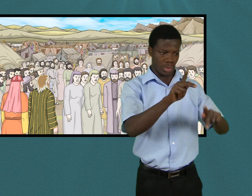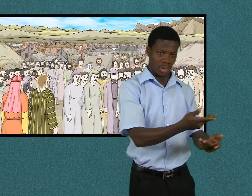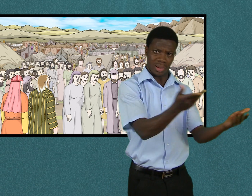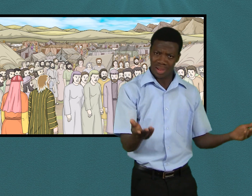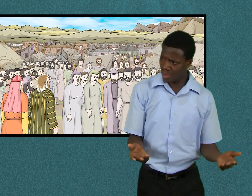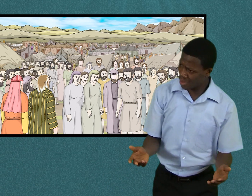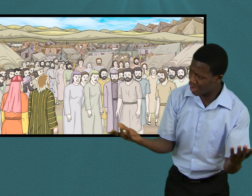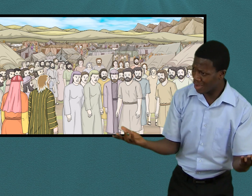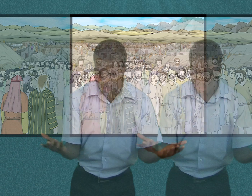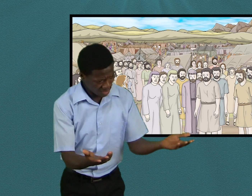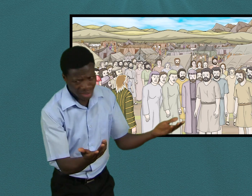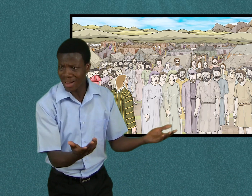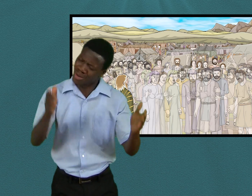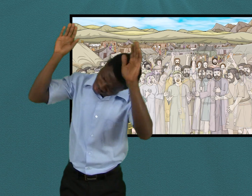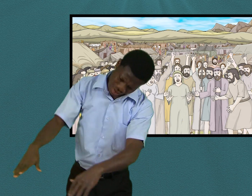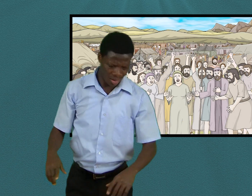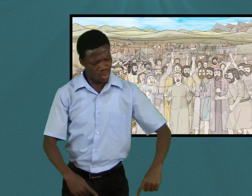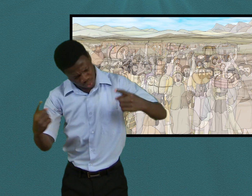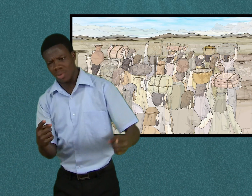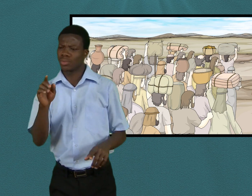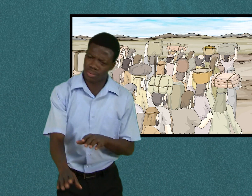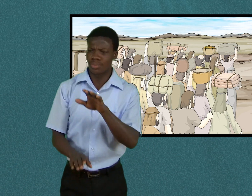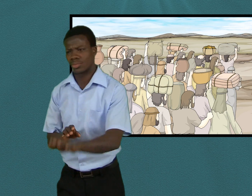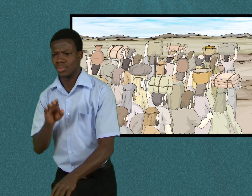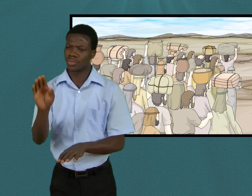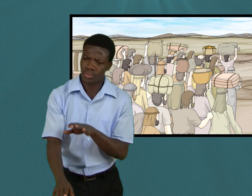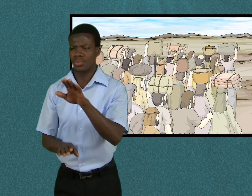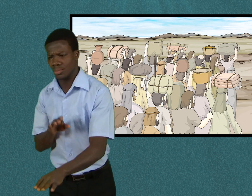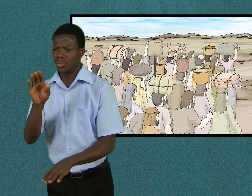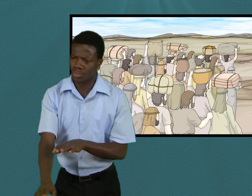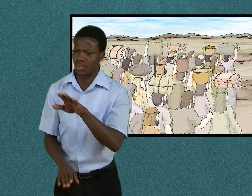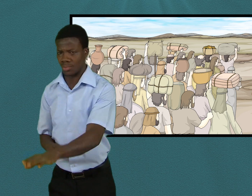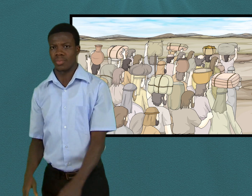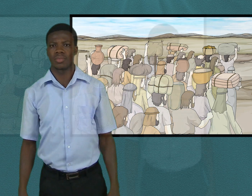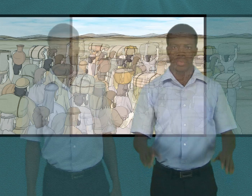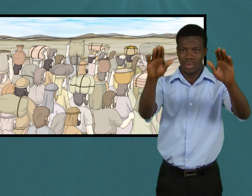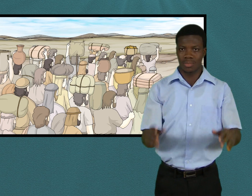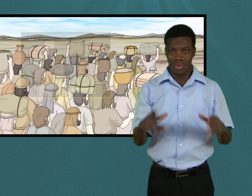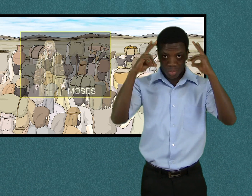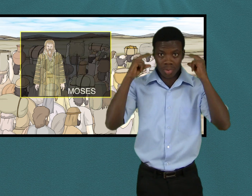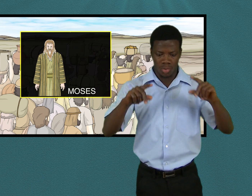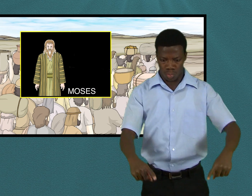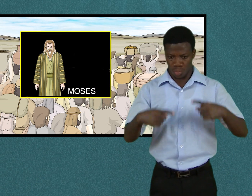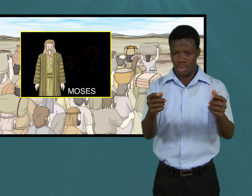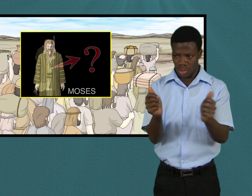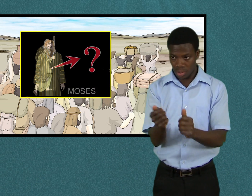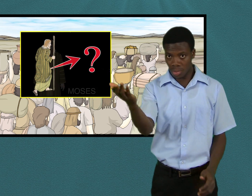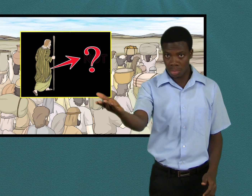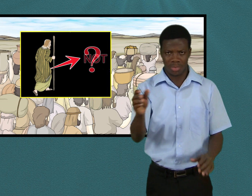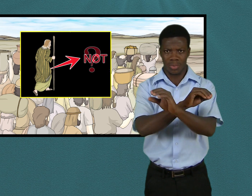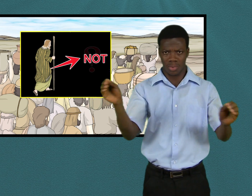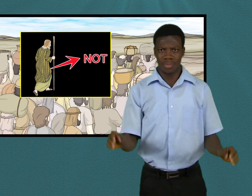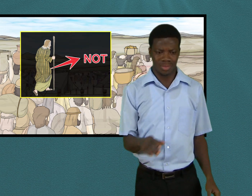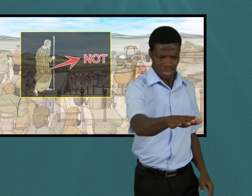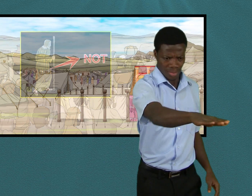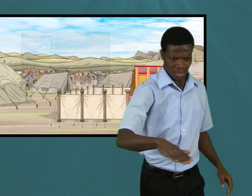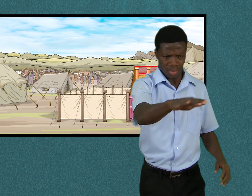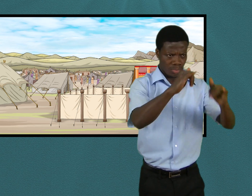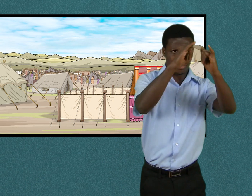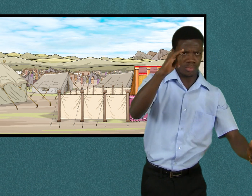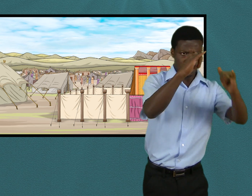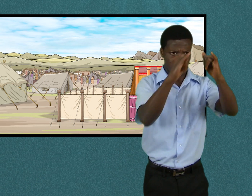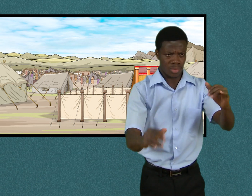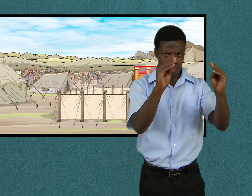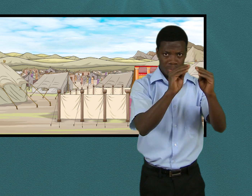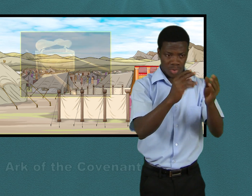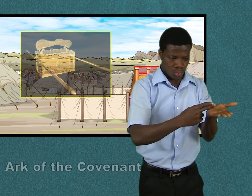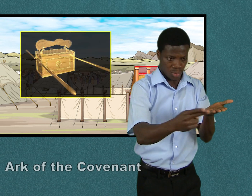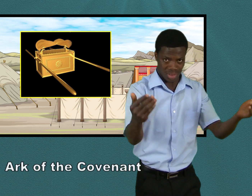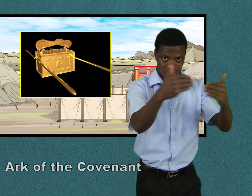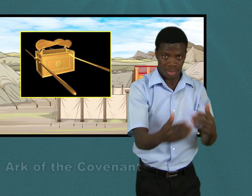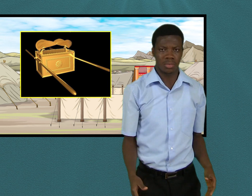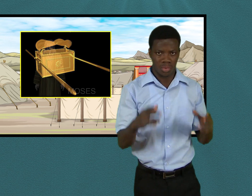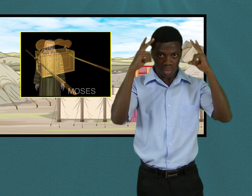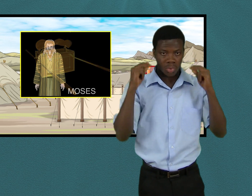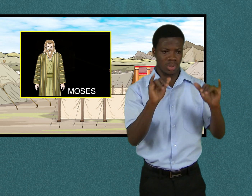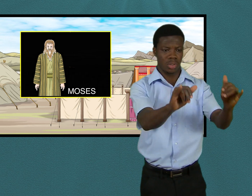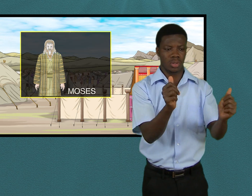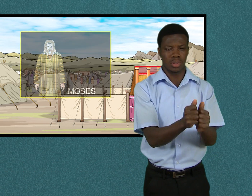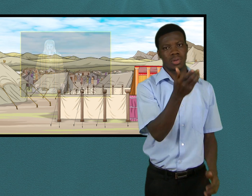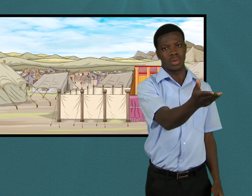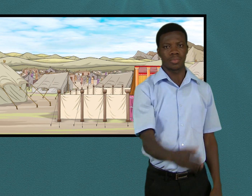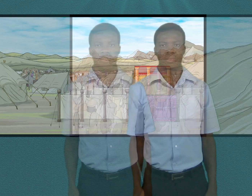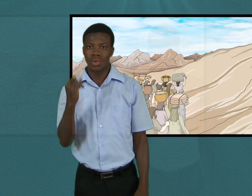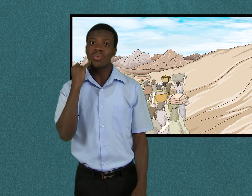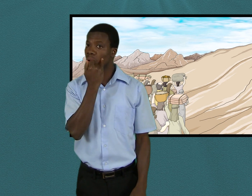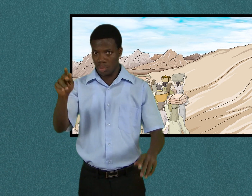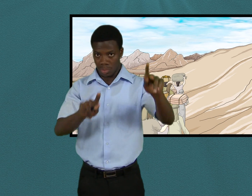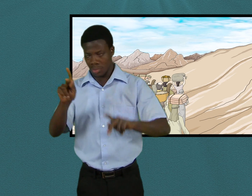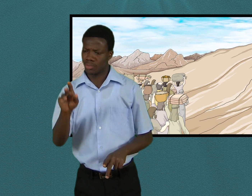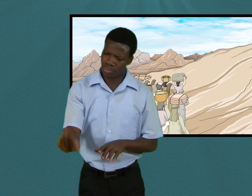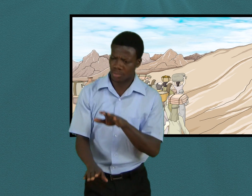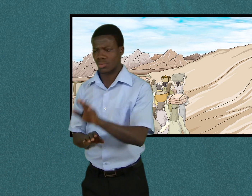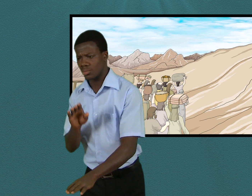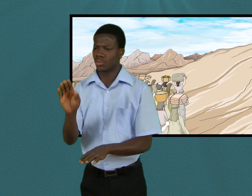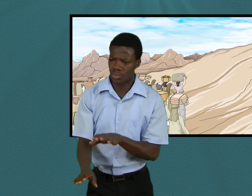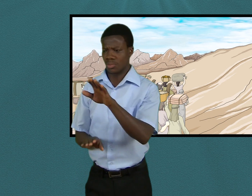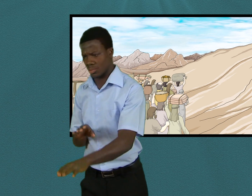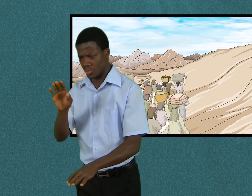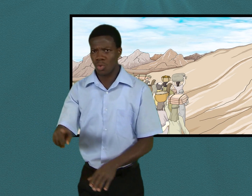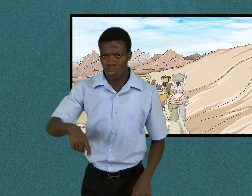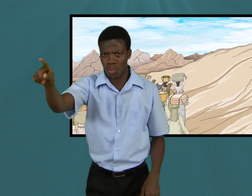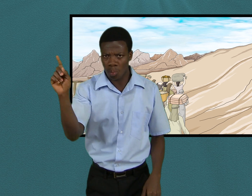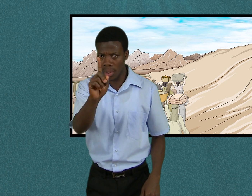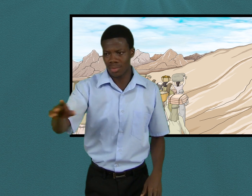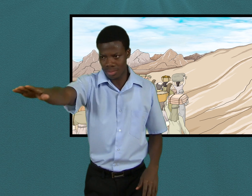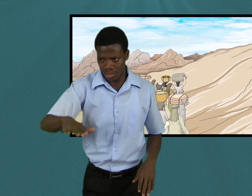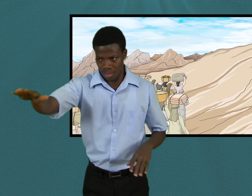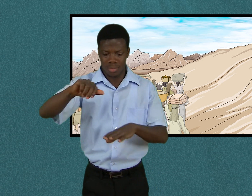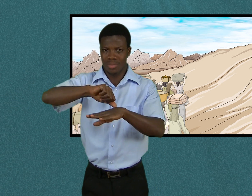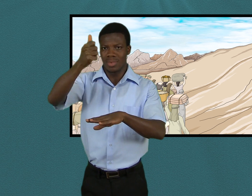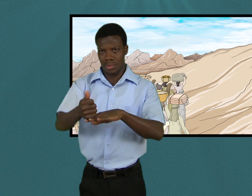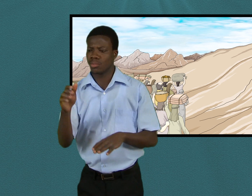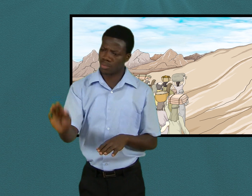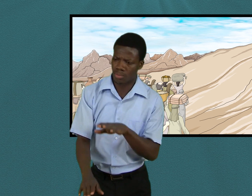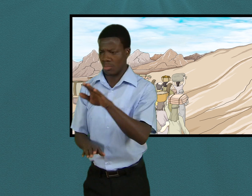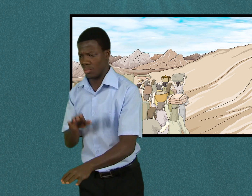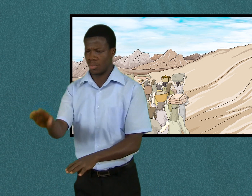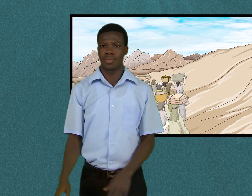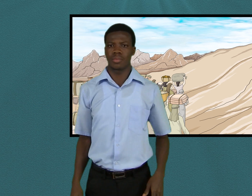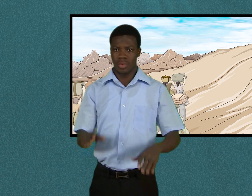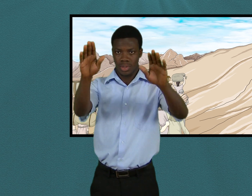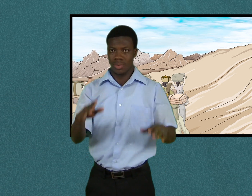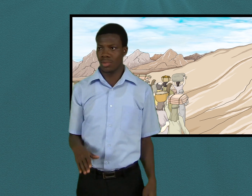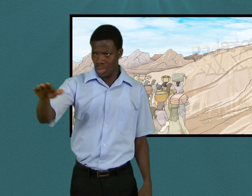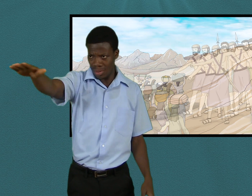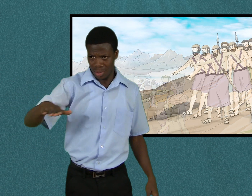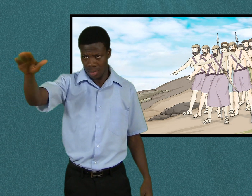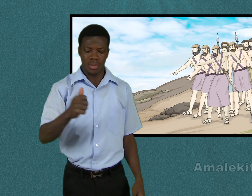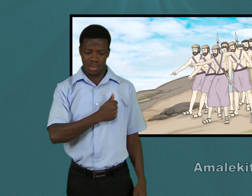But they dared to go up to the ridge of the hill country, though neither Moses nor the ark of the covenant of the LORD moved from the camp.